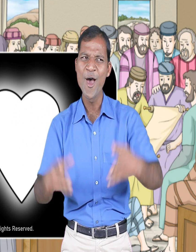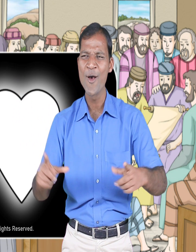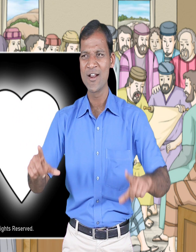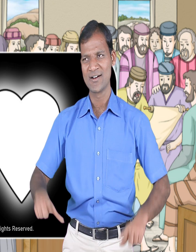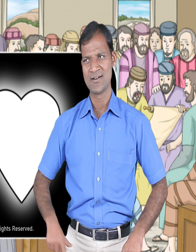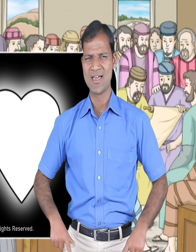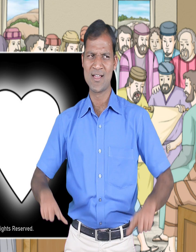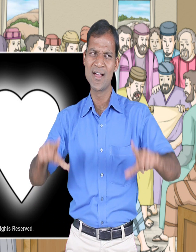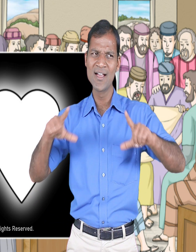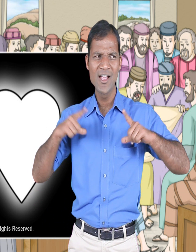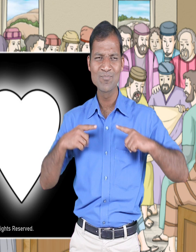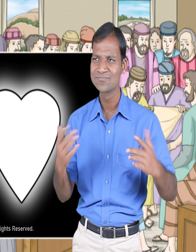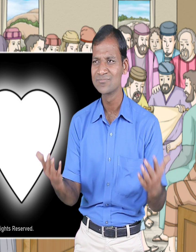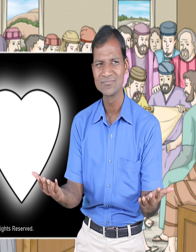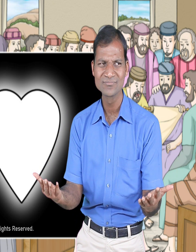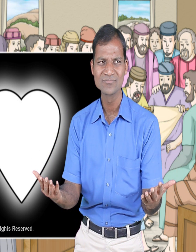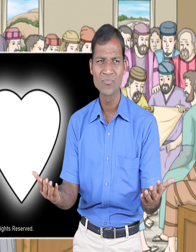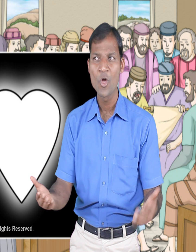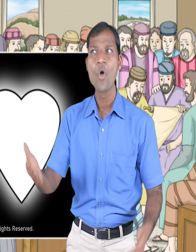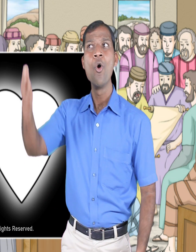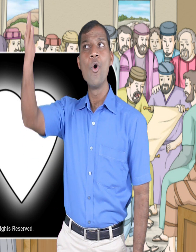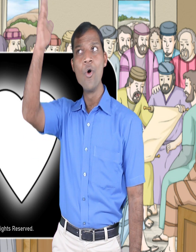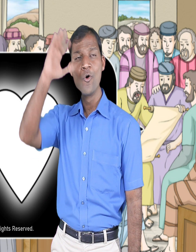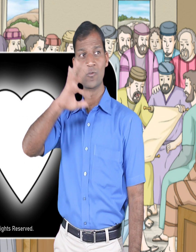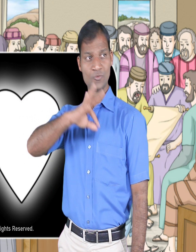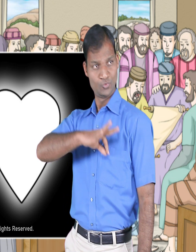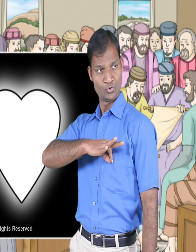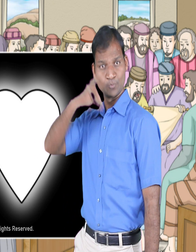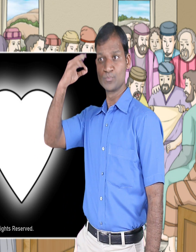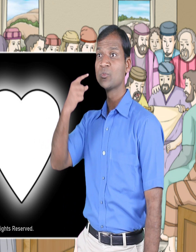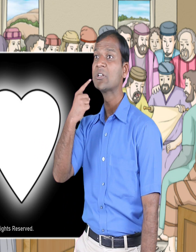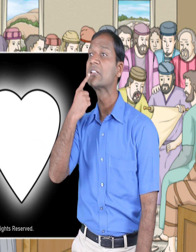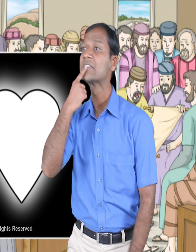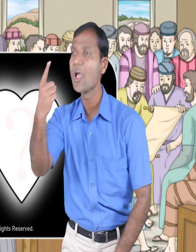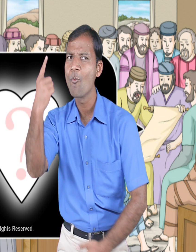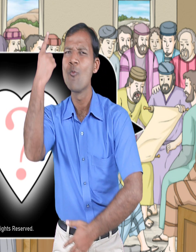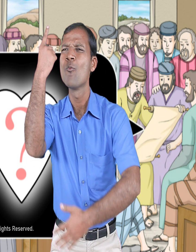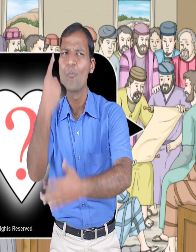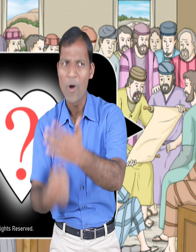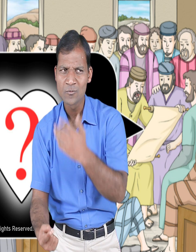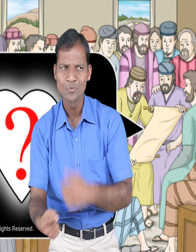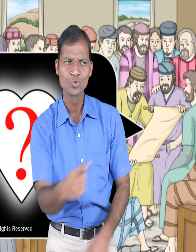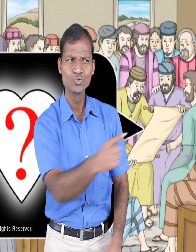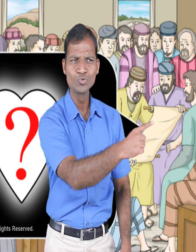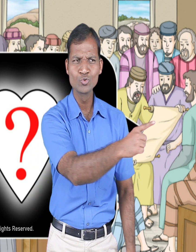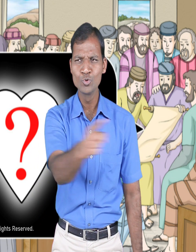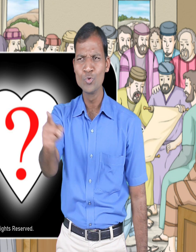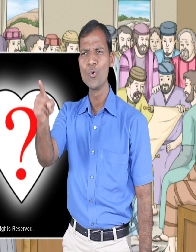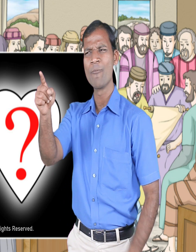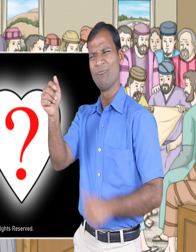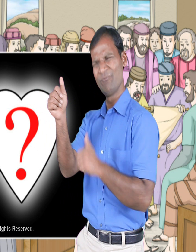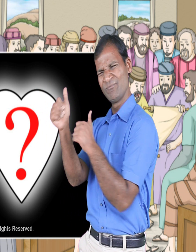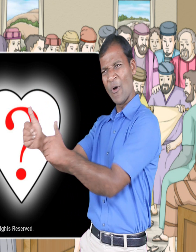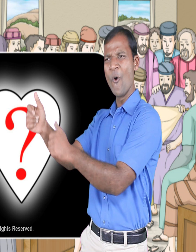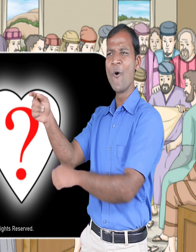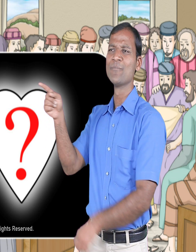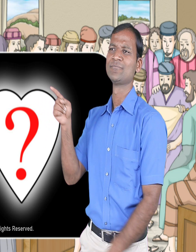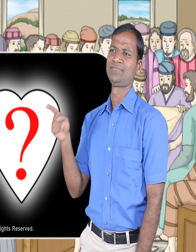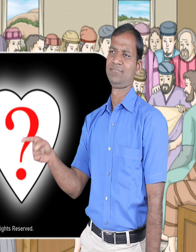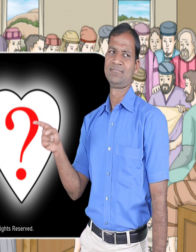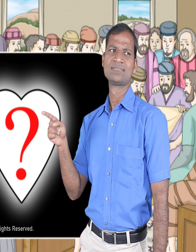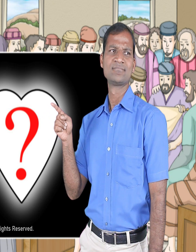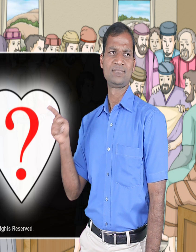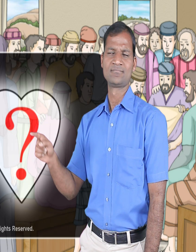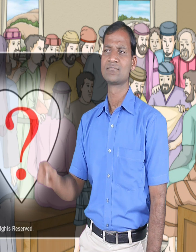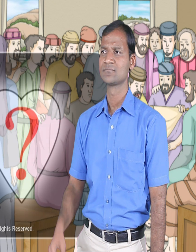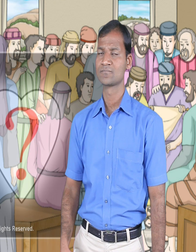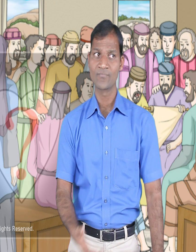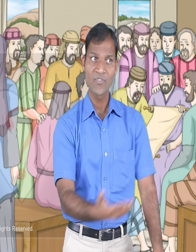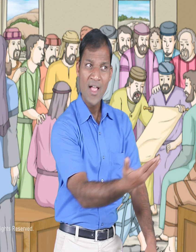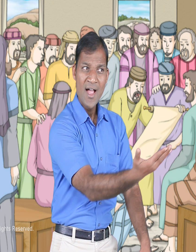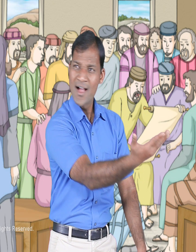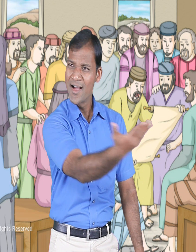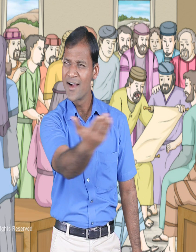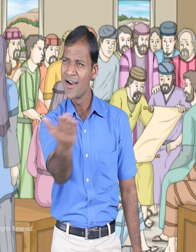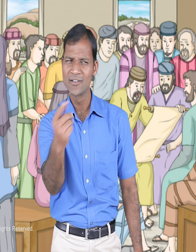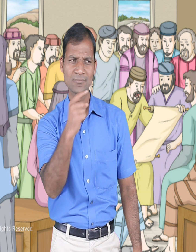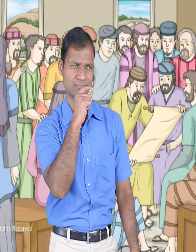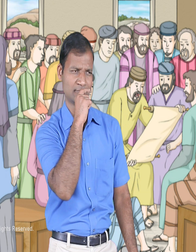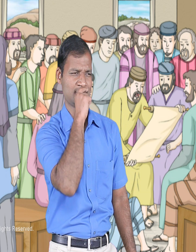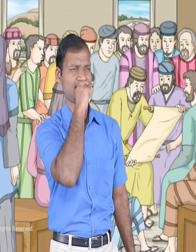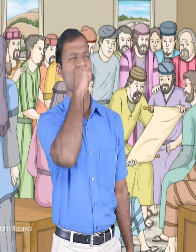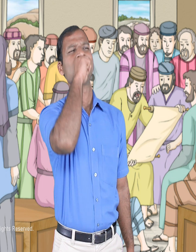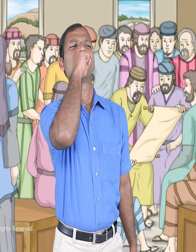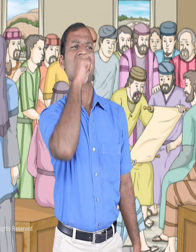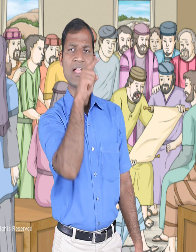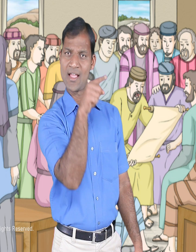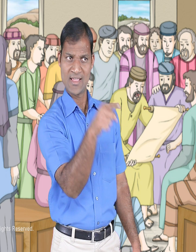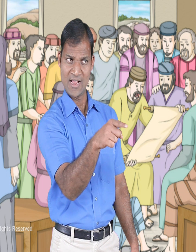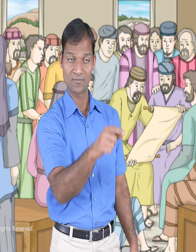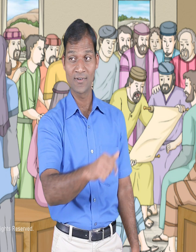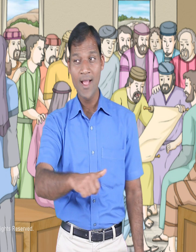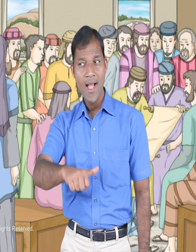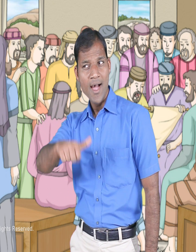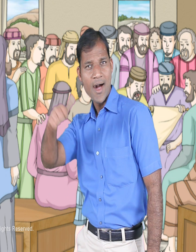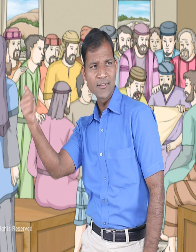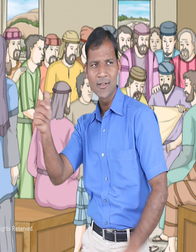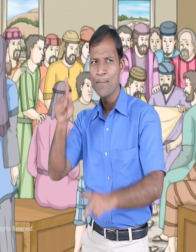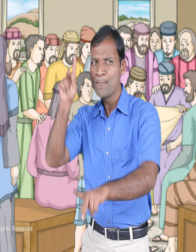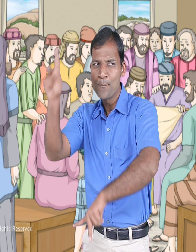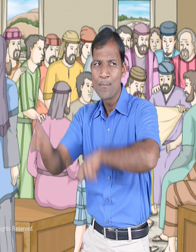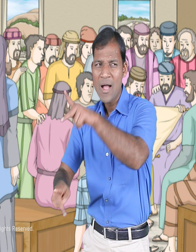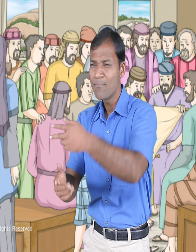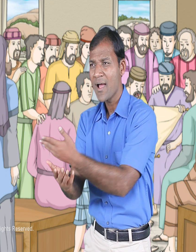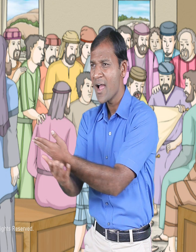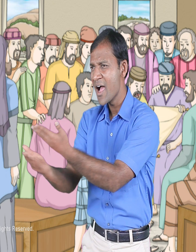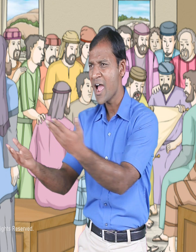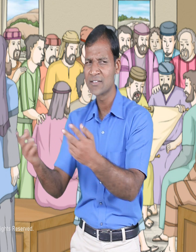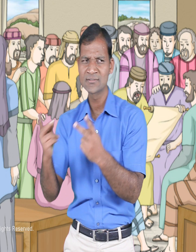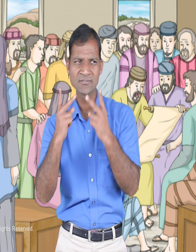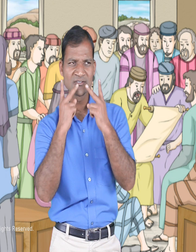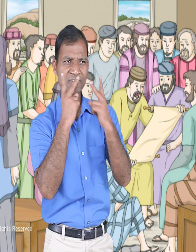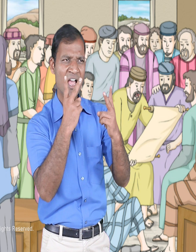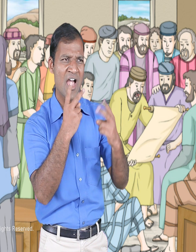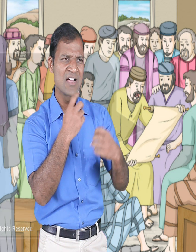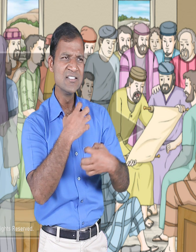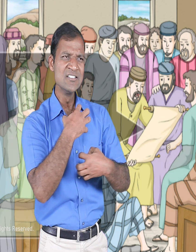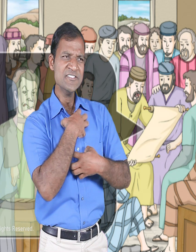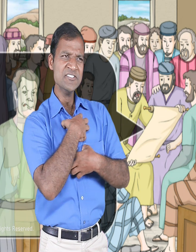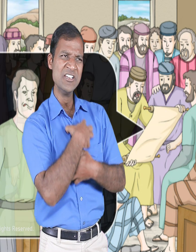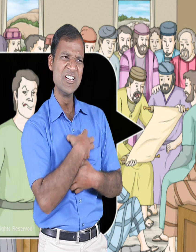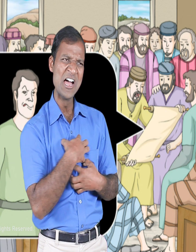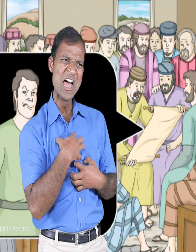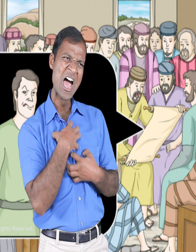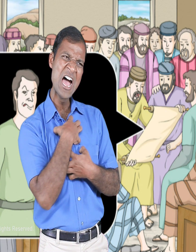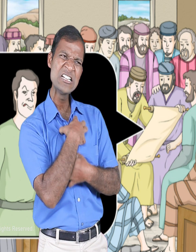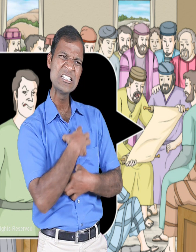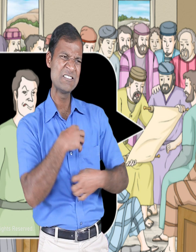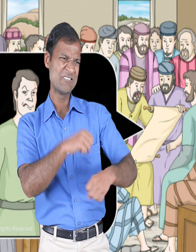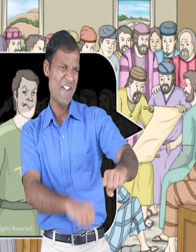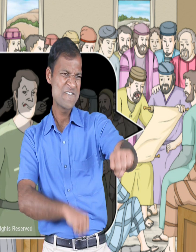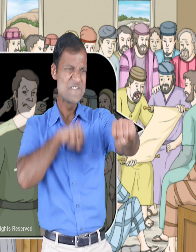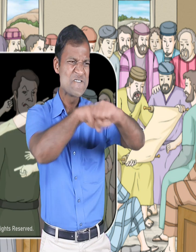Since we live by the Spirit, let us walk in step with the Spirit.